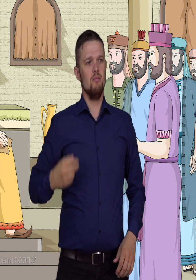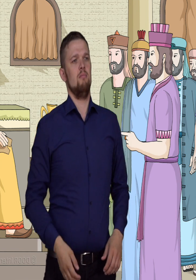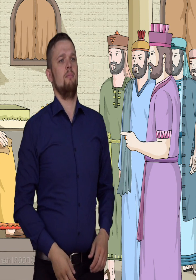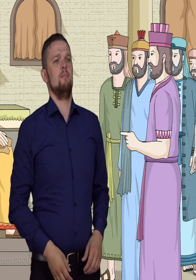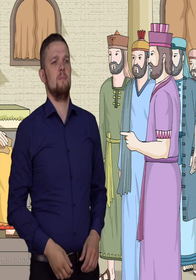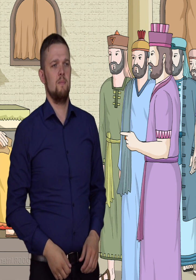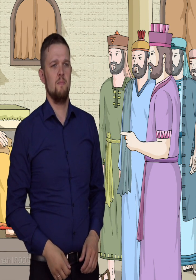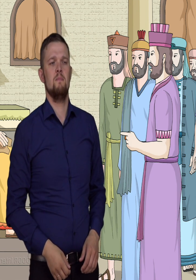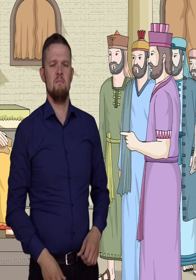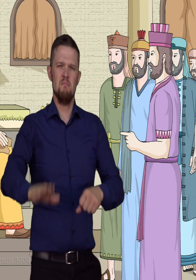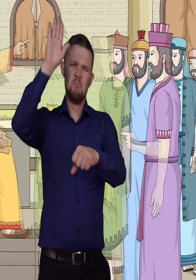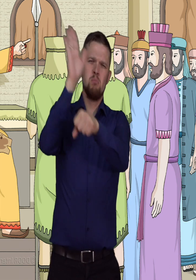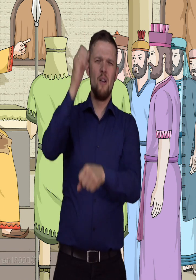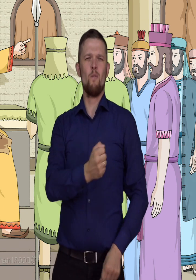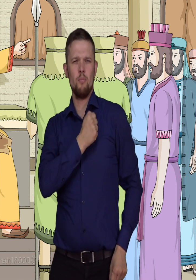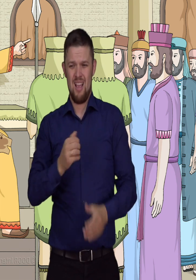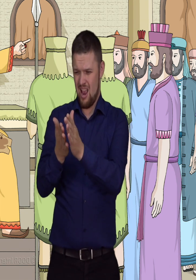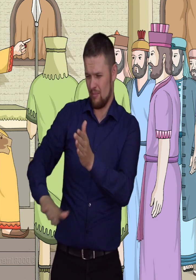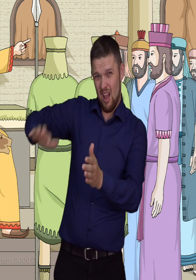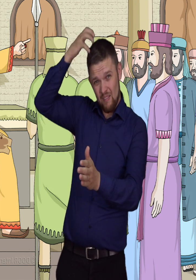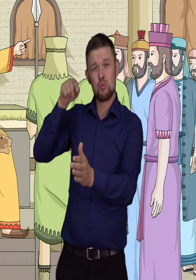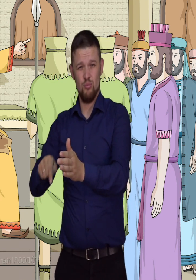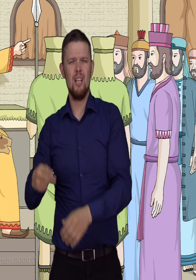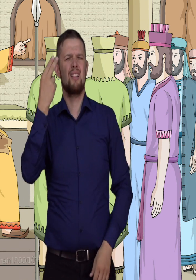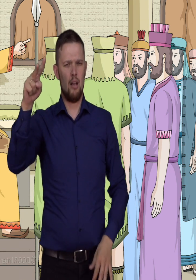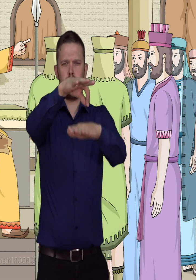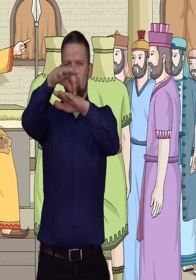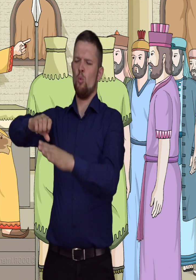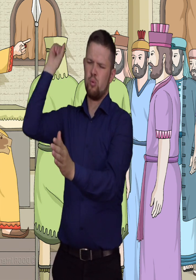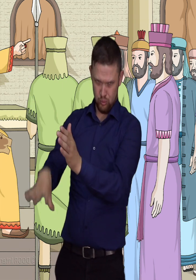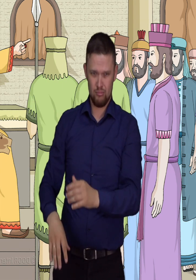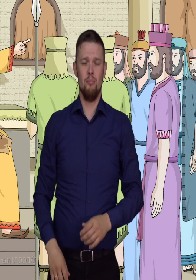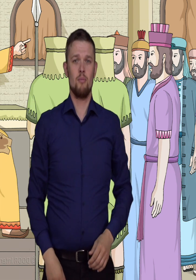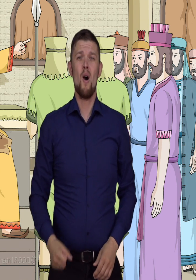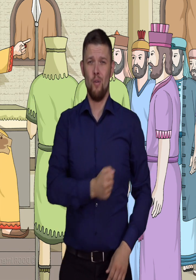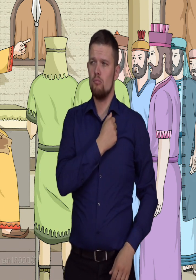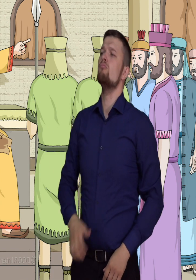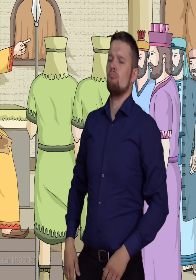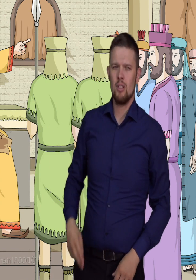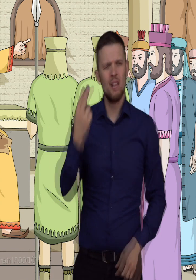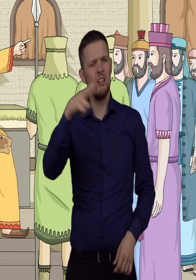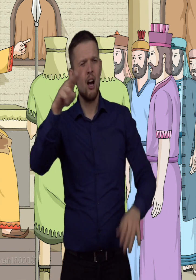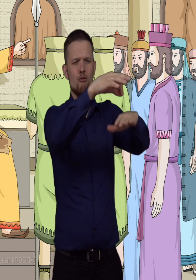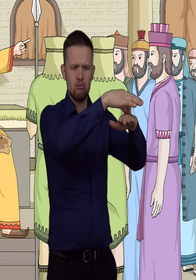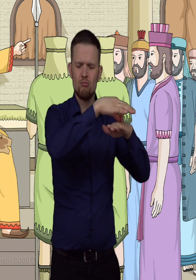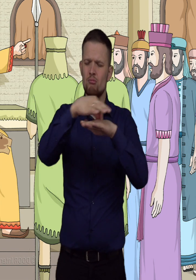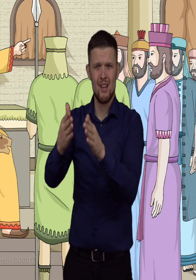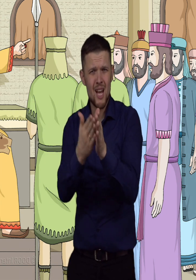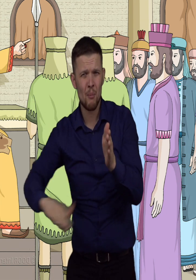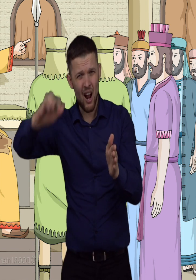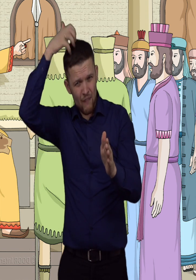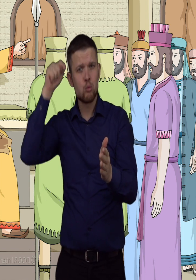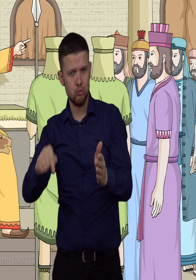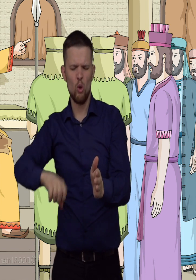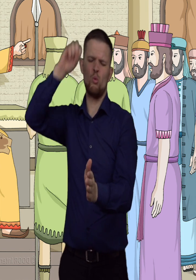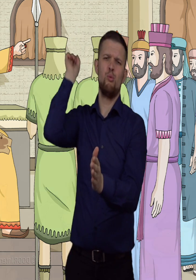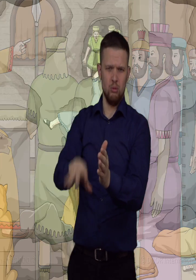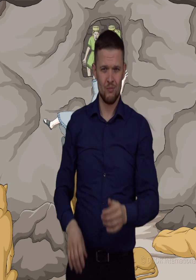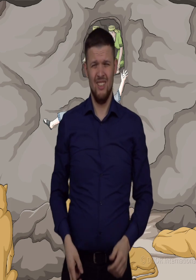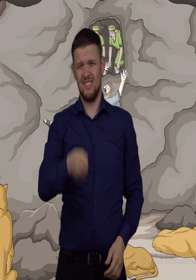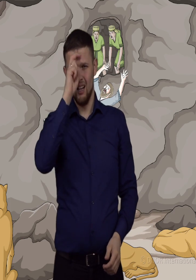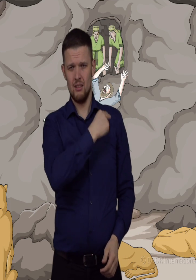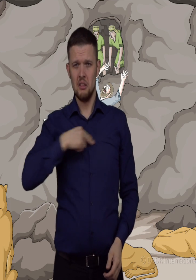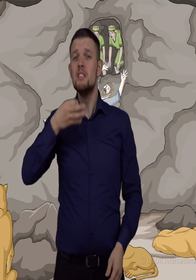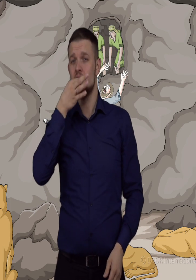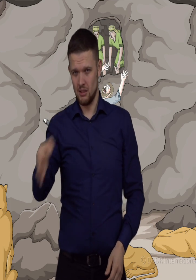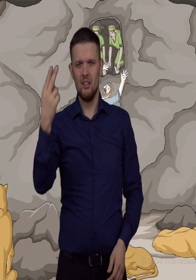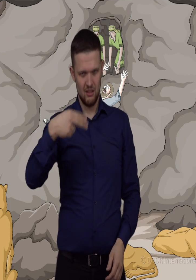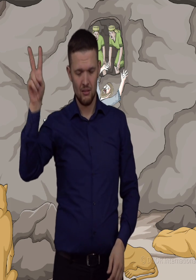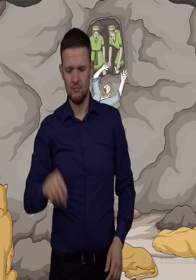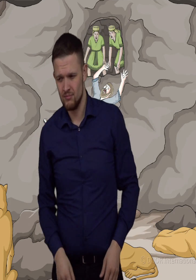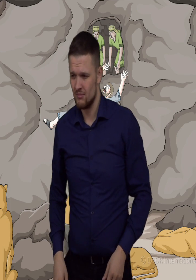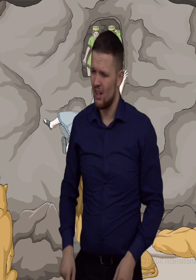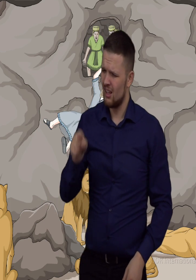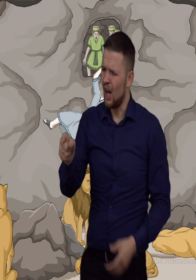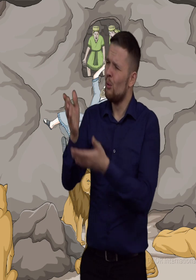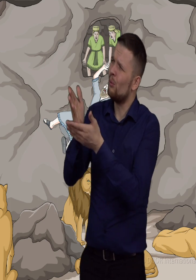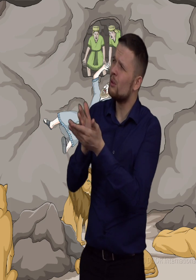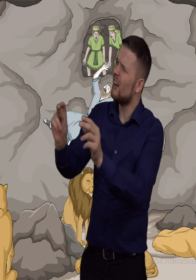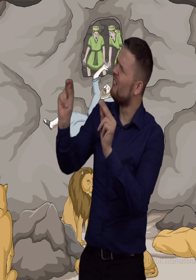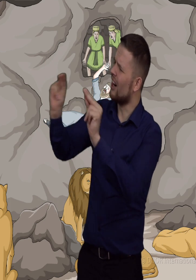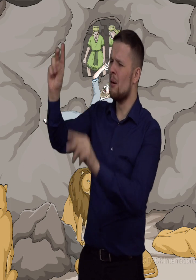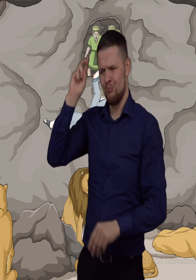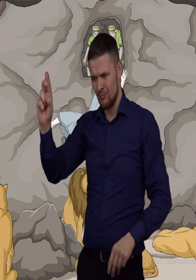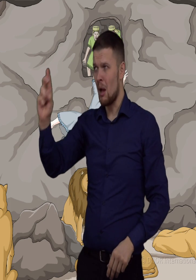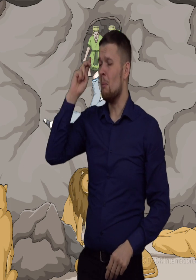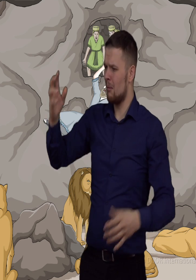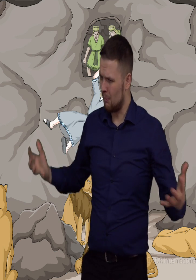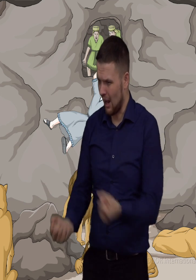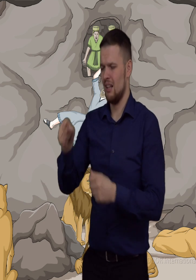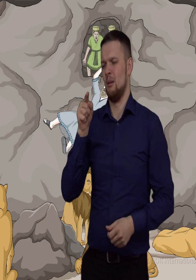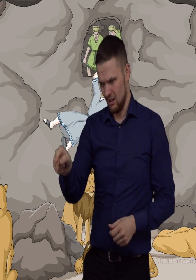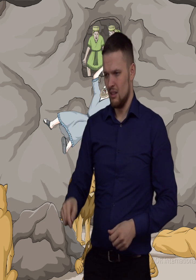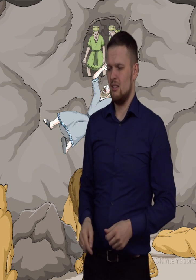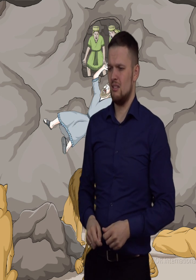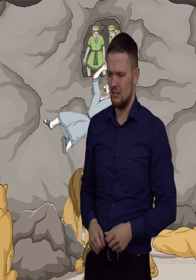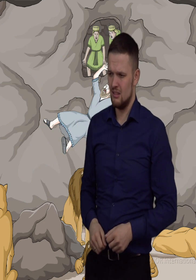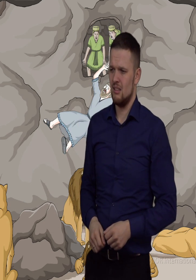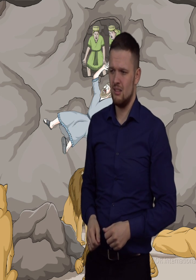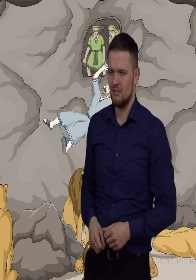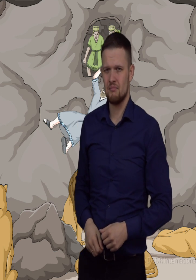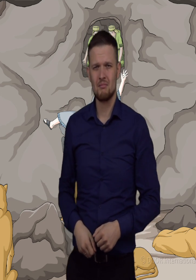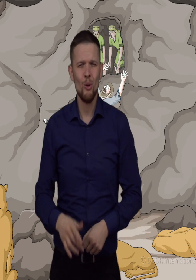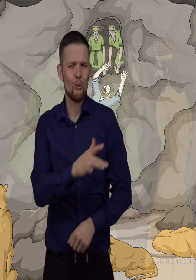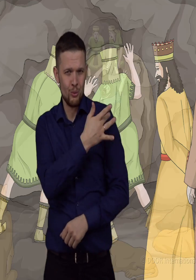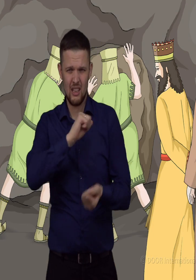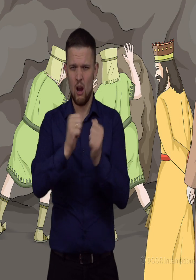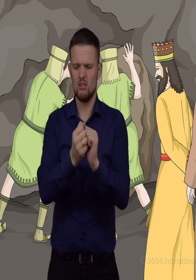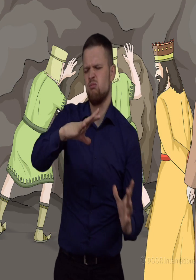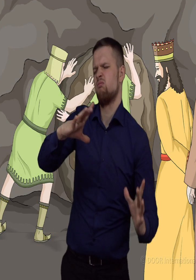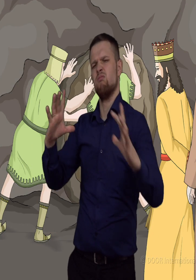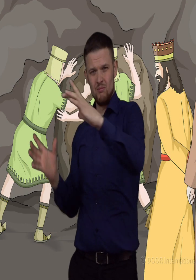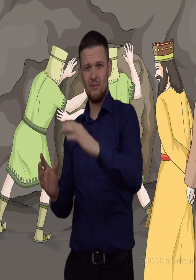So the king gave the order, and they brought Daniel and threw him into the den of lions. The king said to Daniel, “May your God, whom you serve continually, deliver you!”